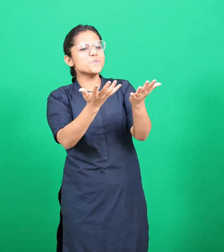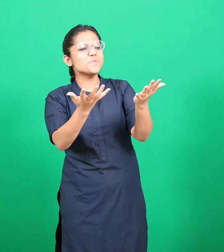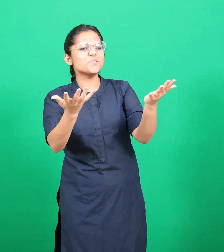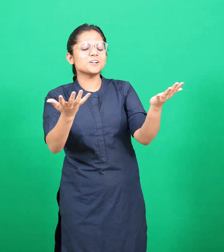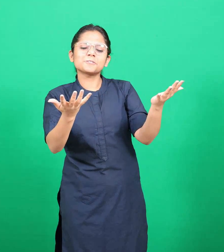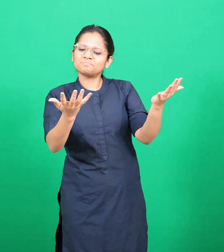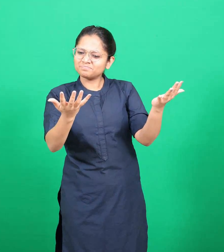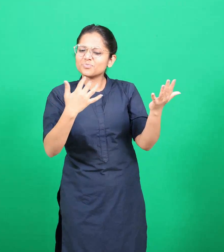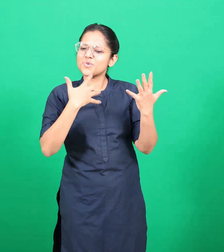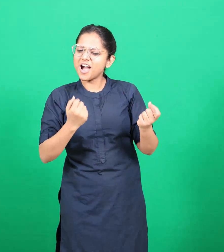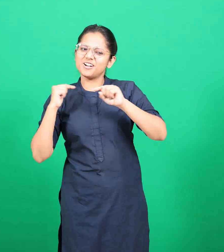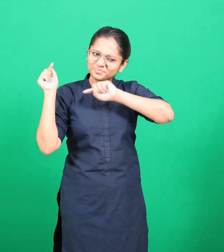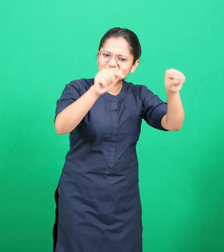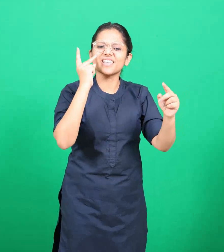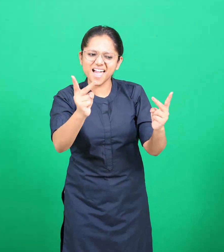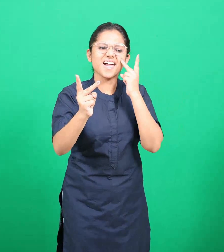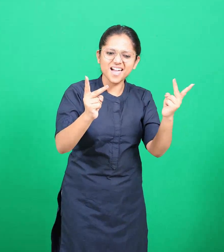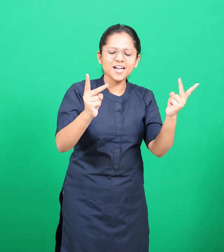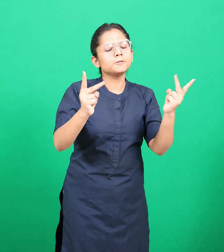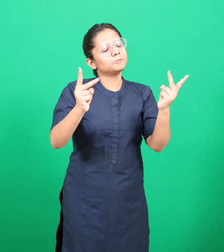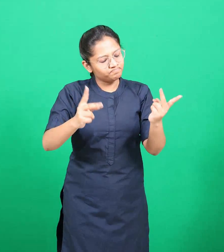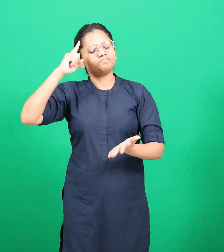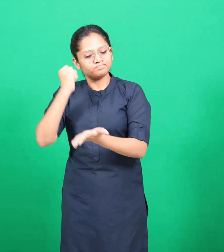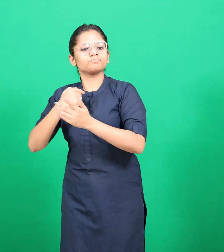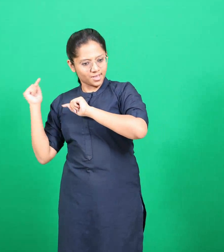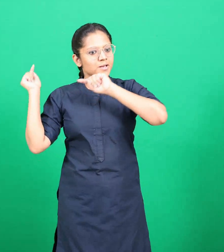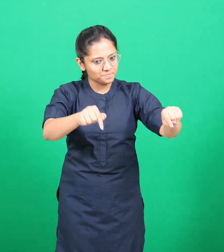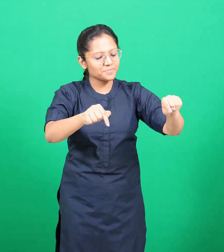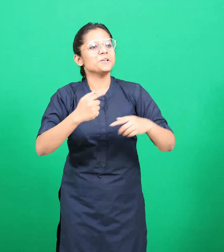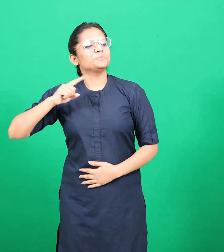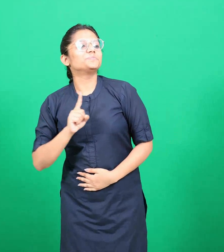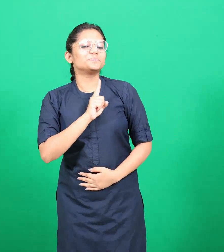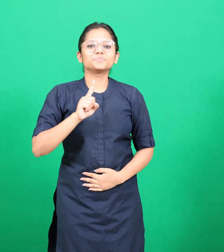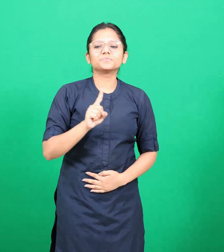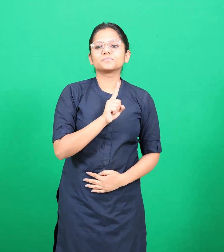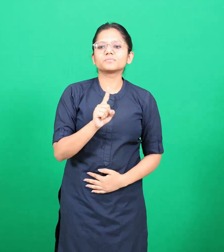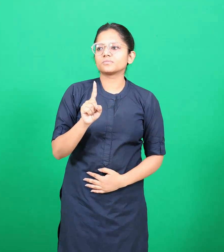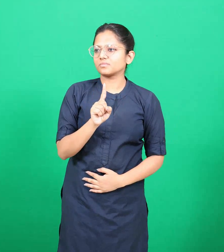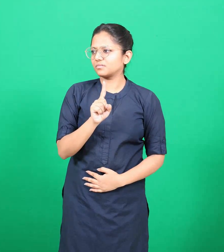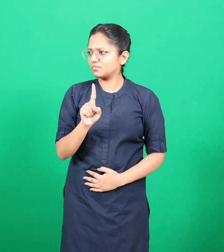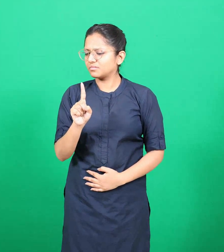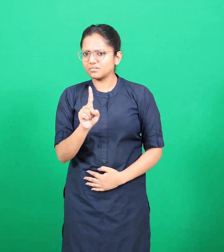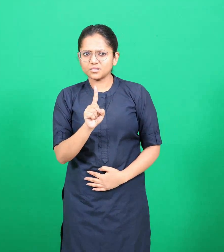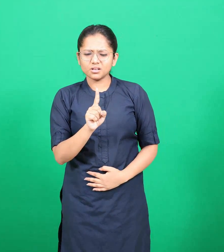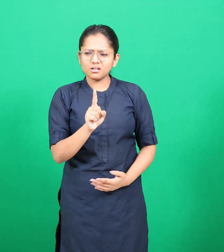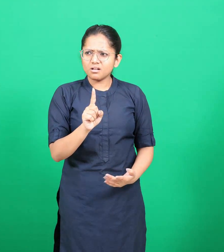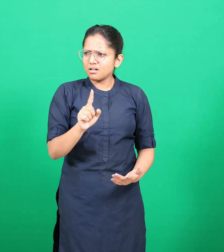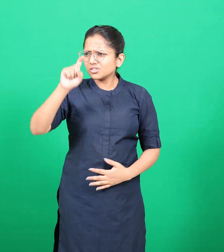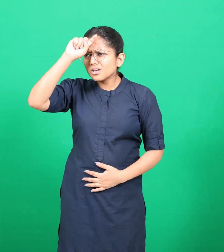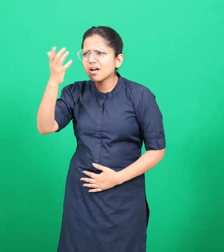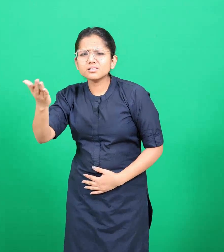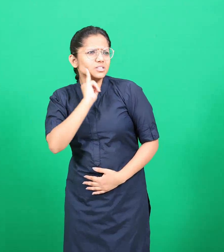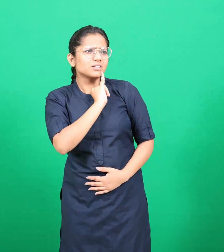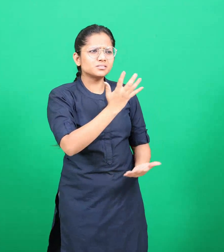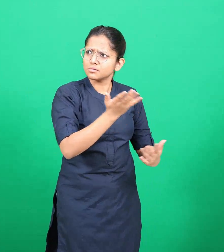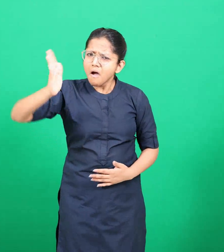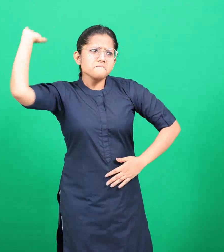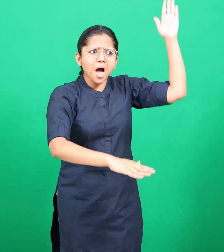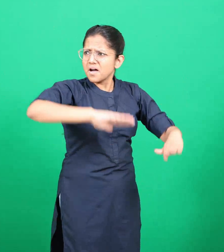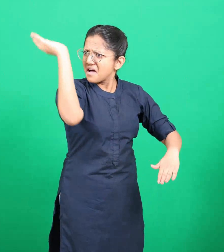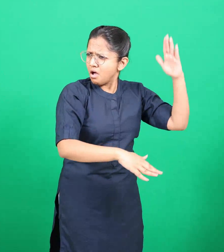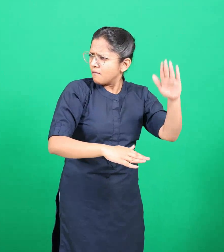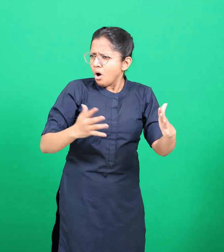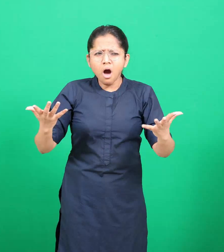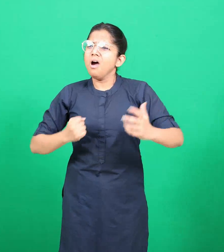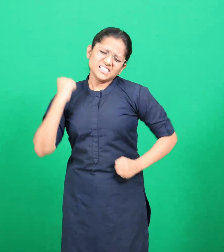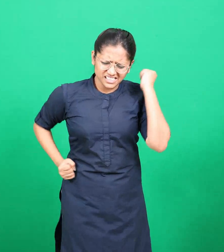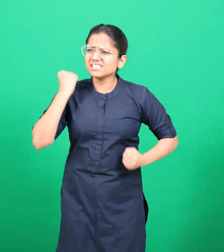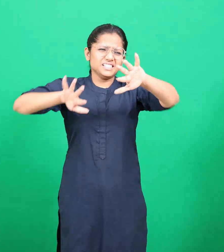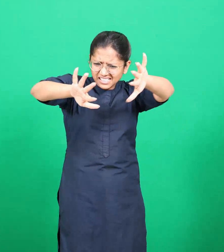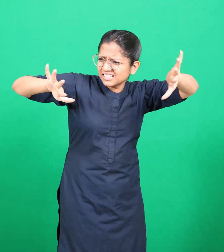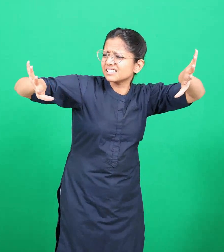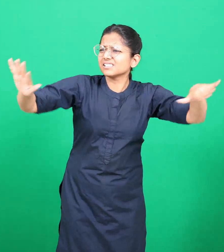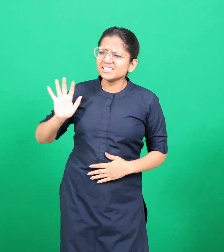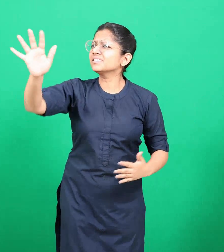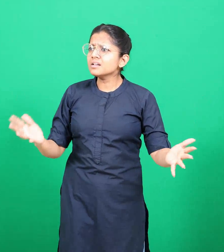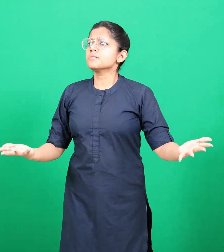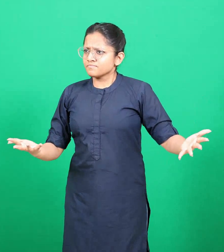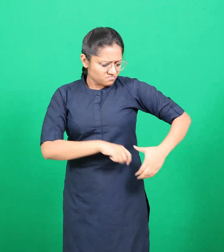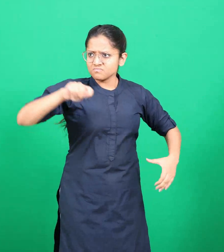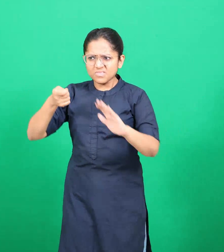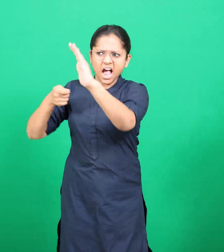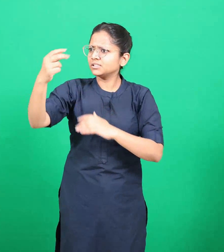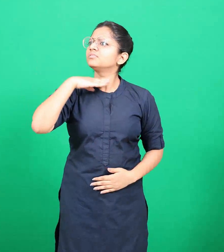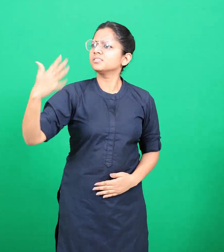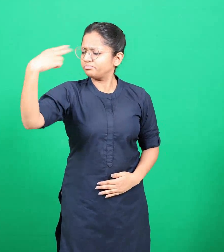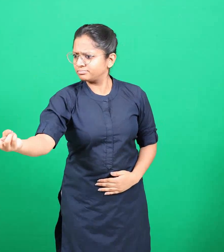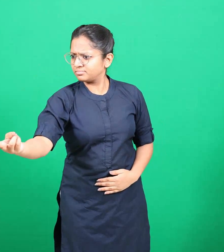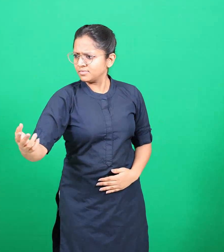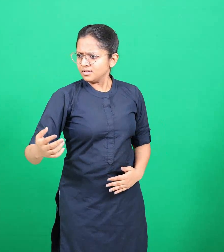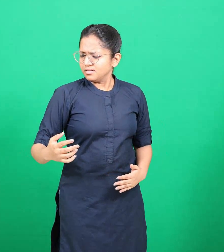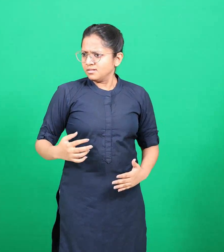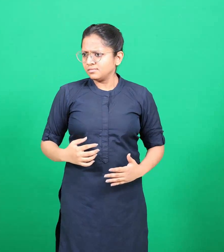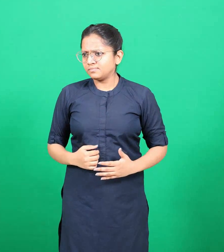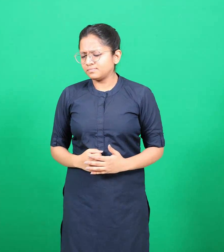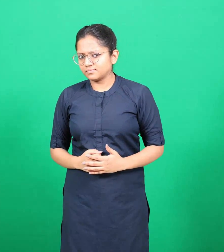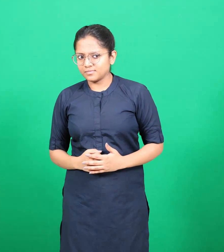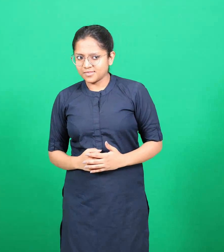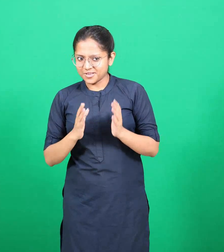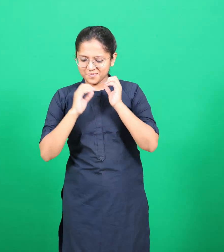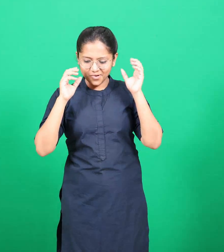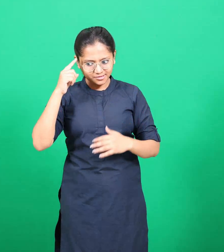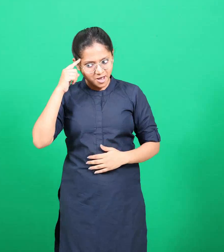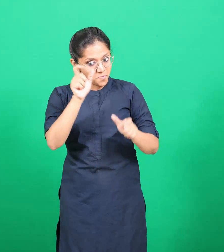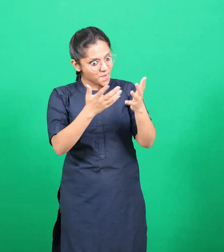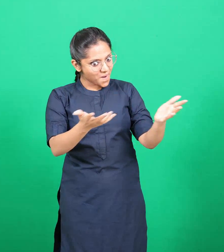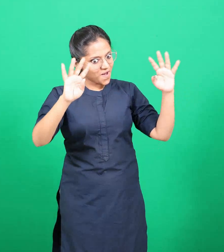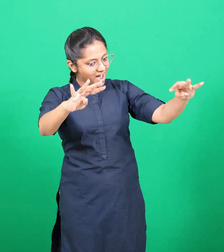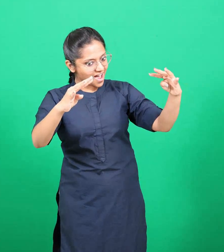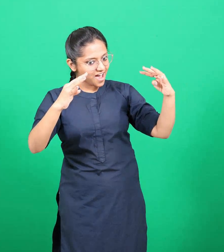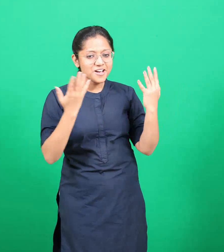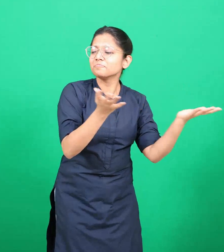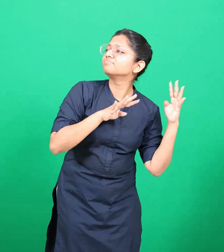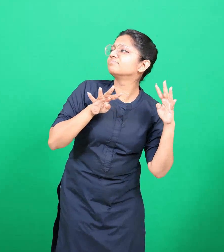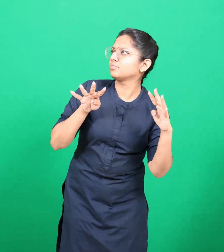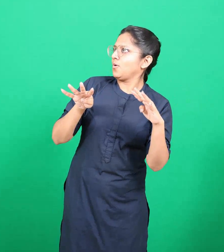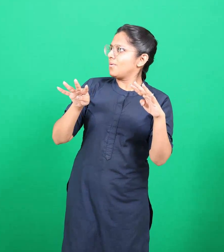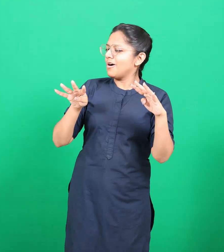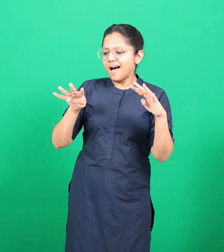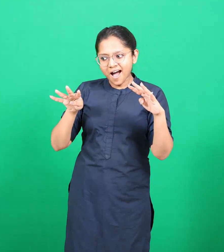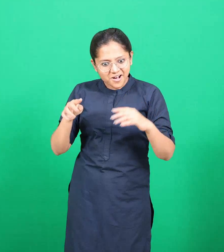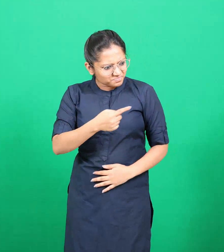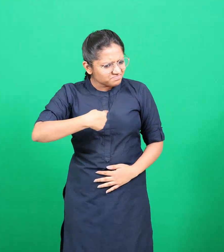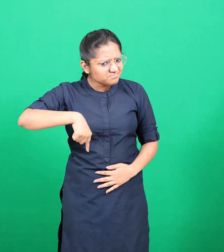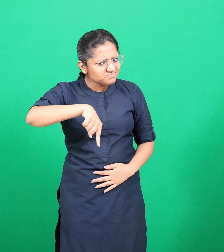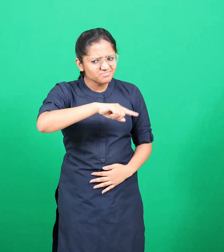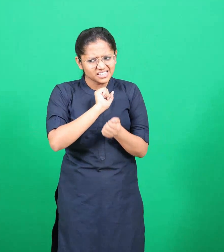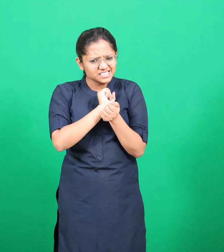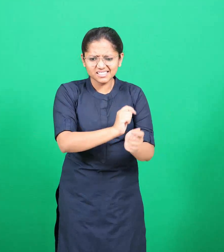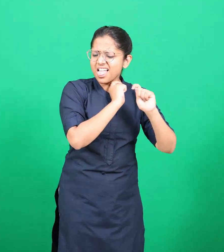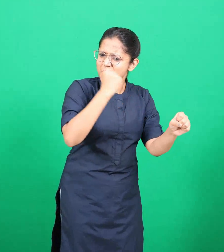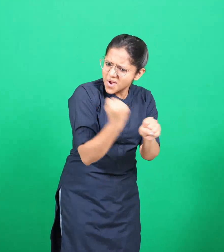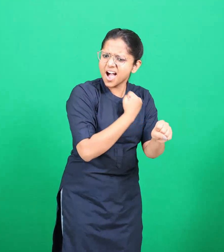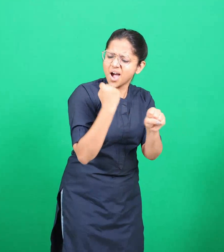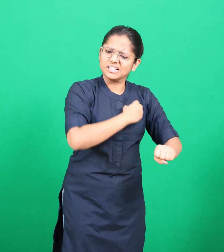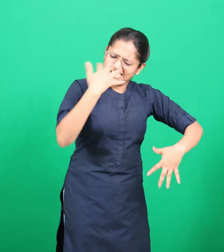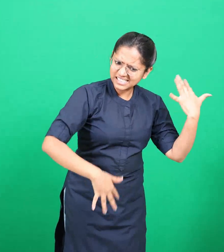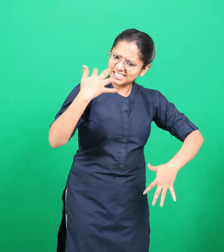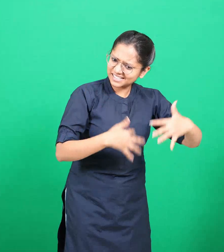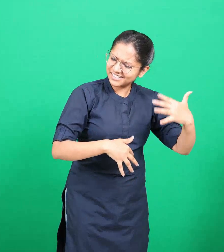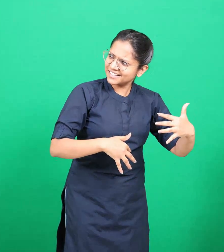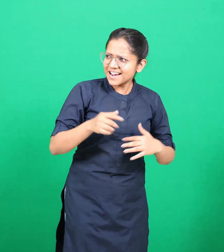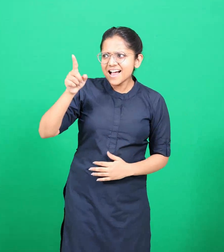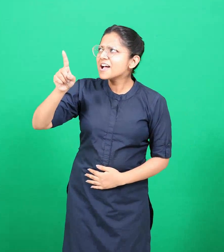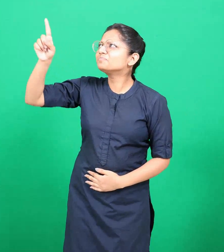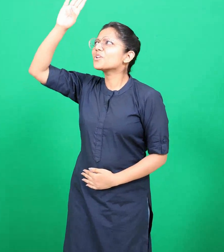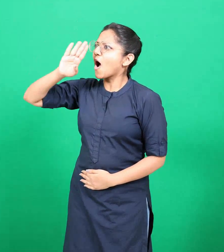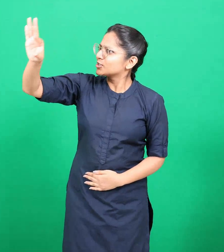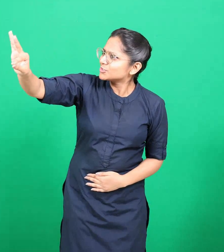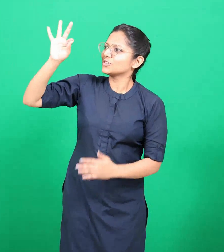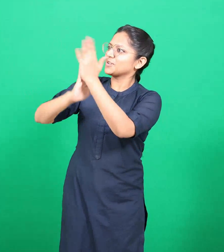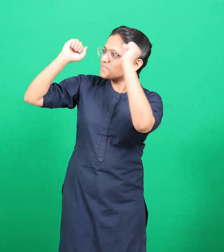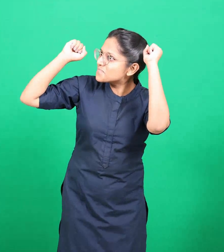And when he saw one of them being mistreated, Moses went to his defense and avenged him by striking down the Egyptian who was oppressing him.